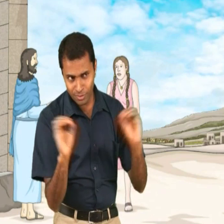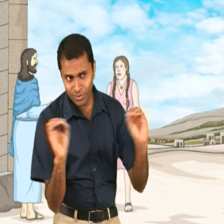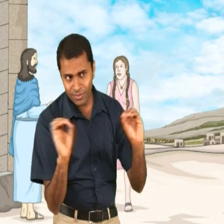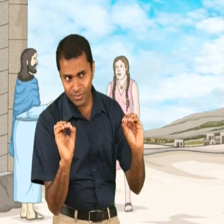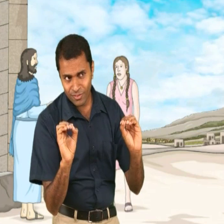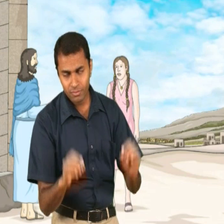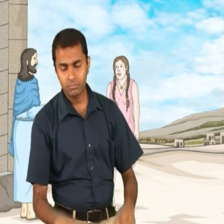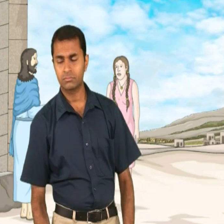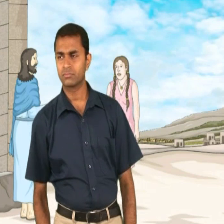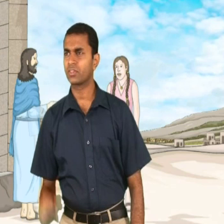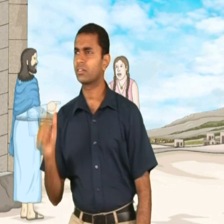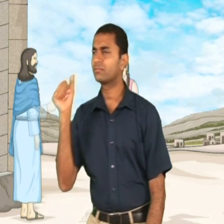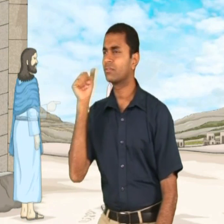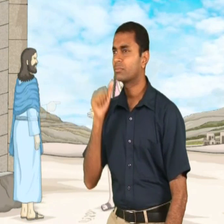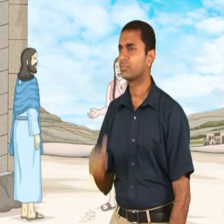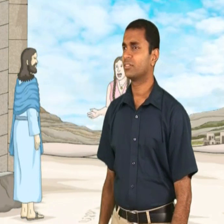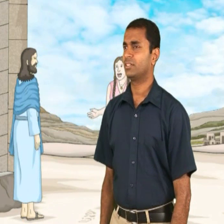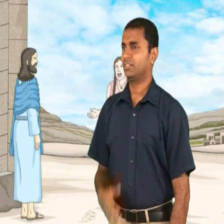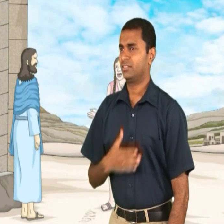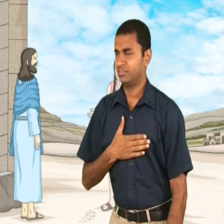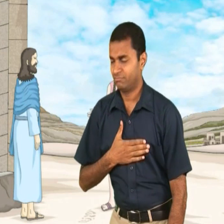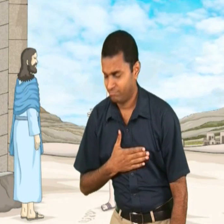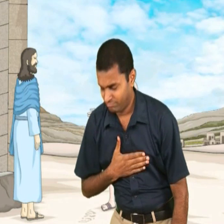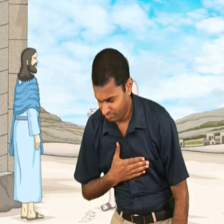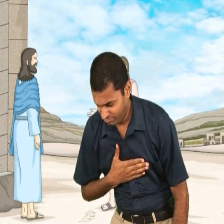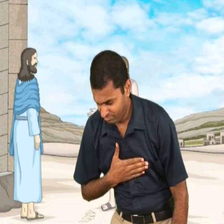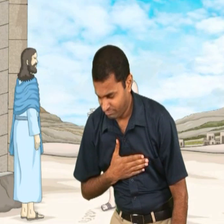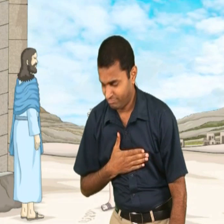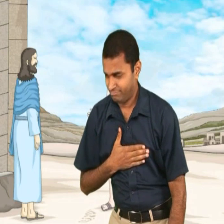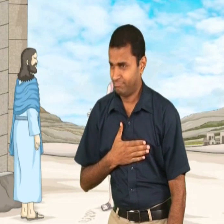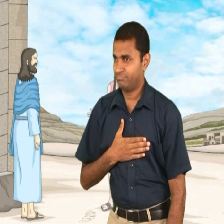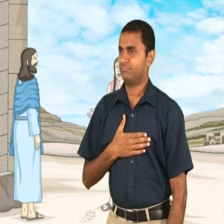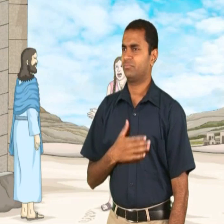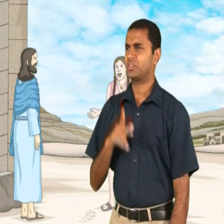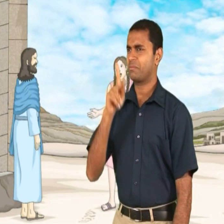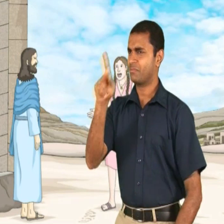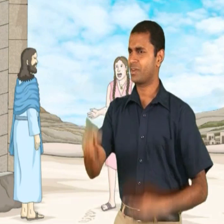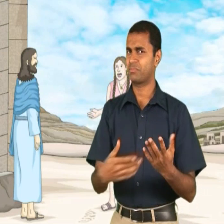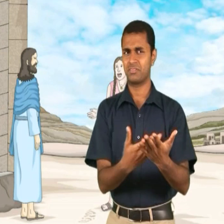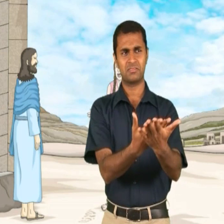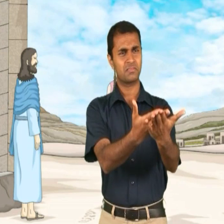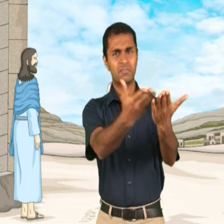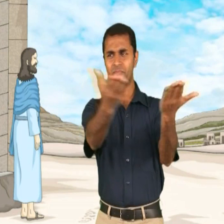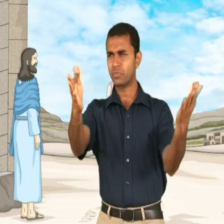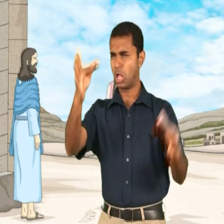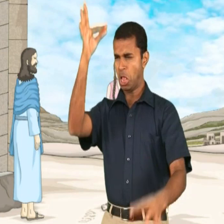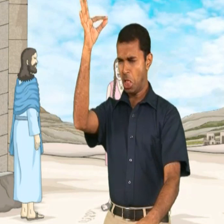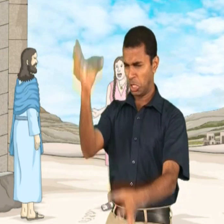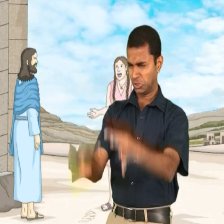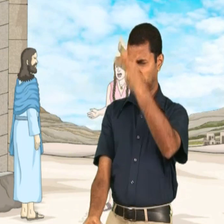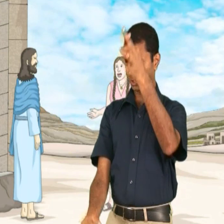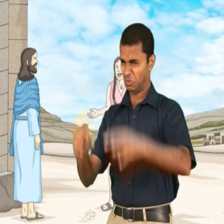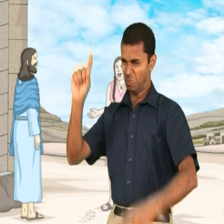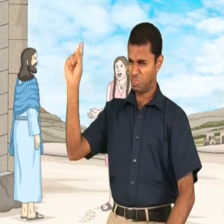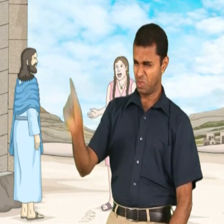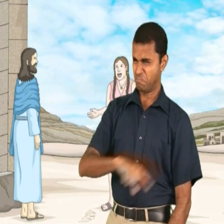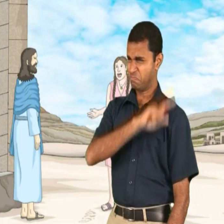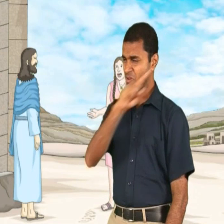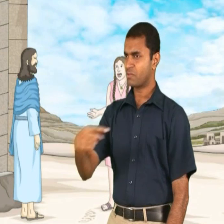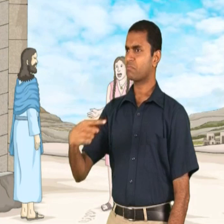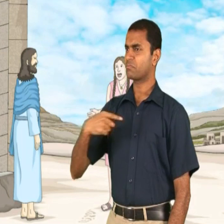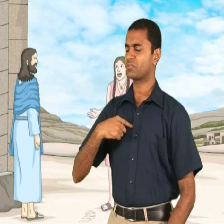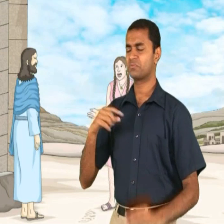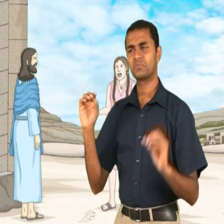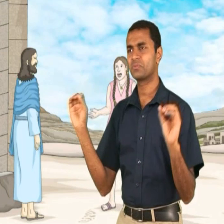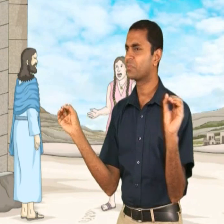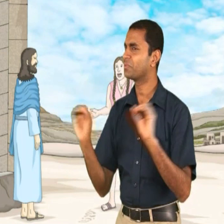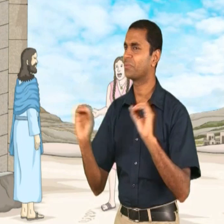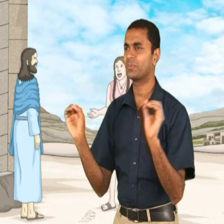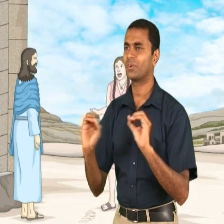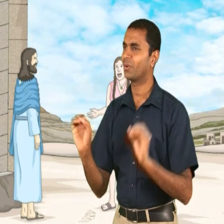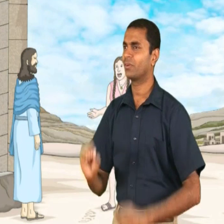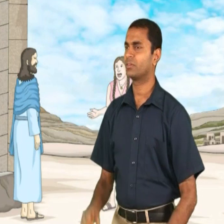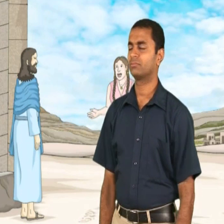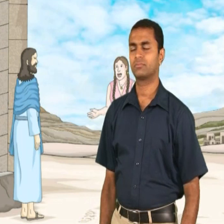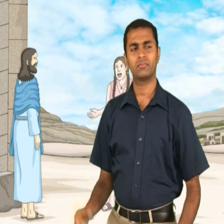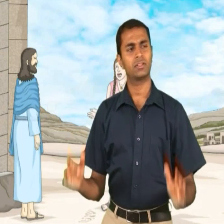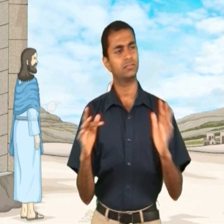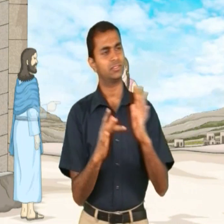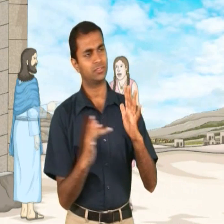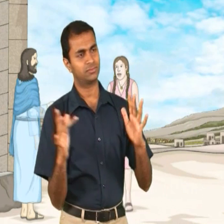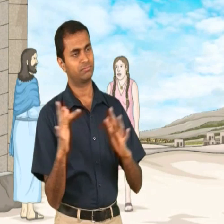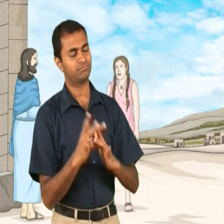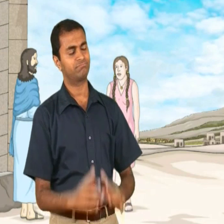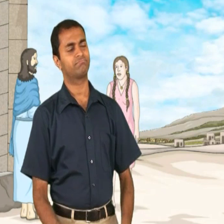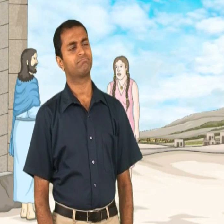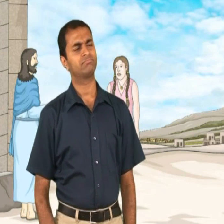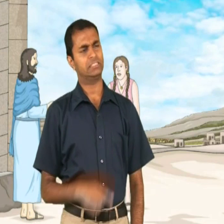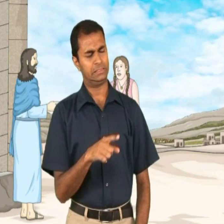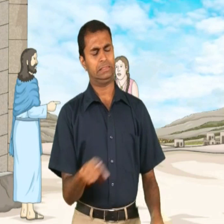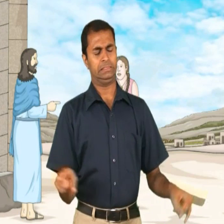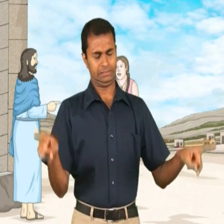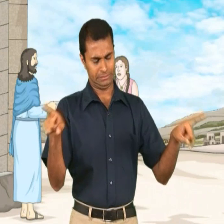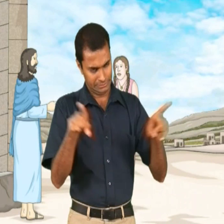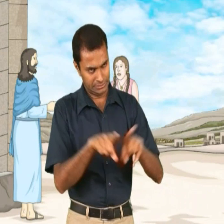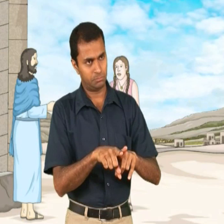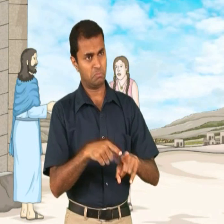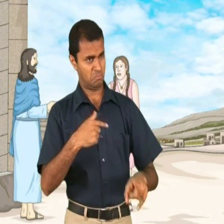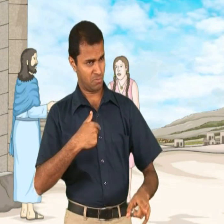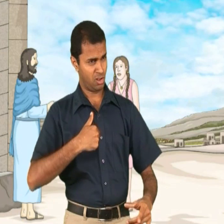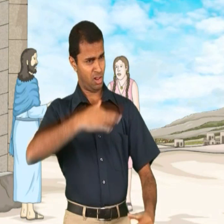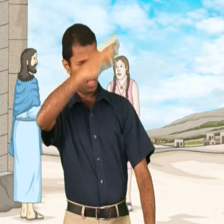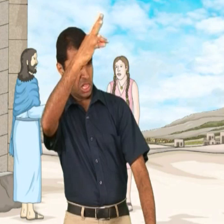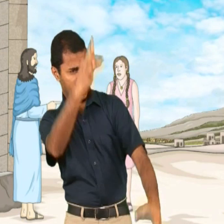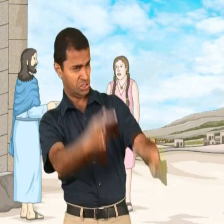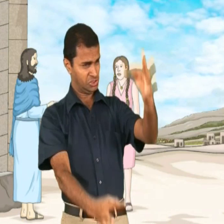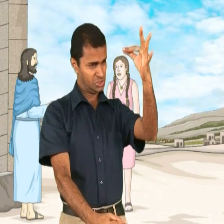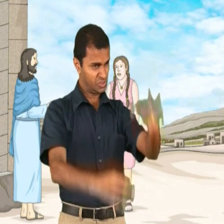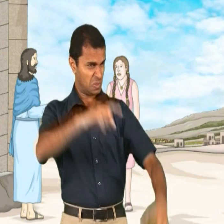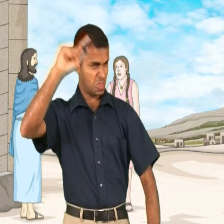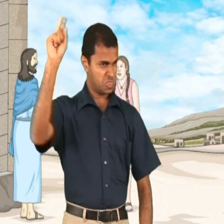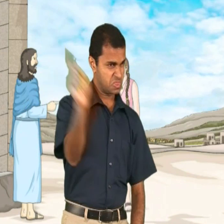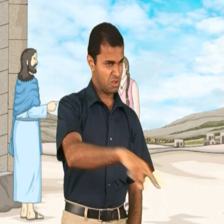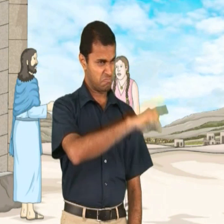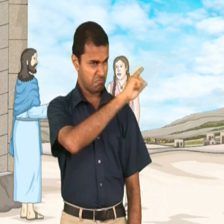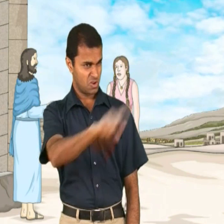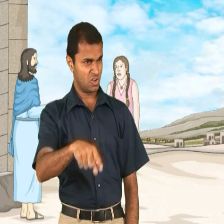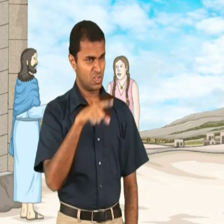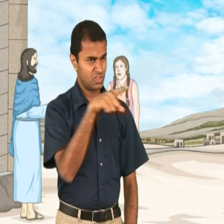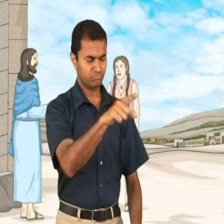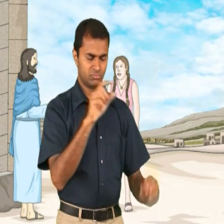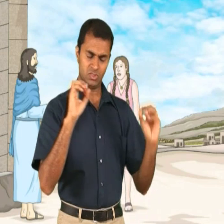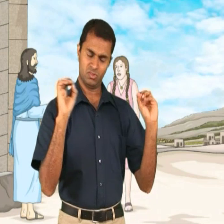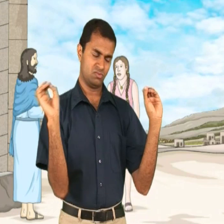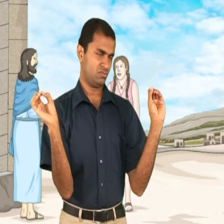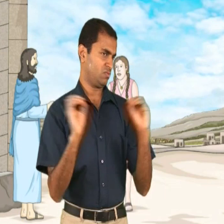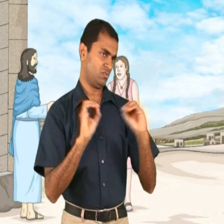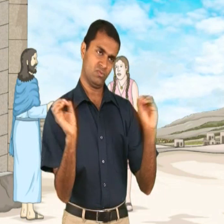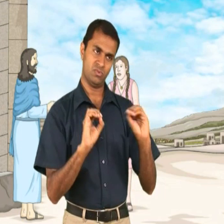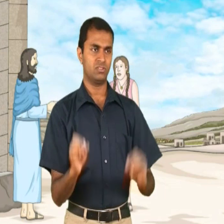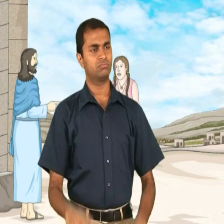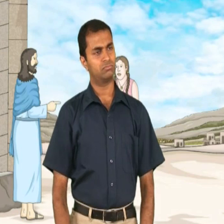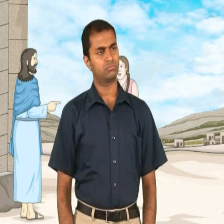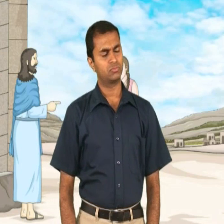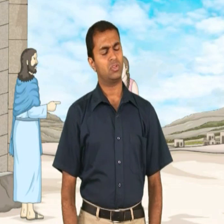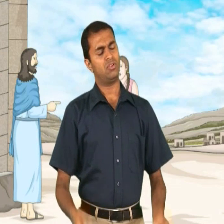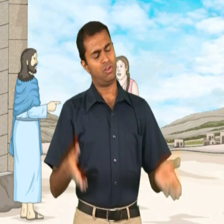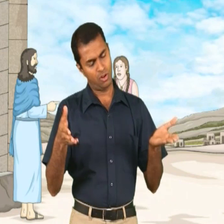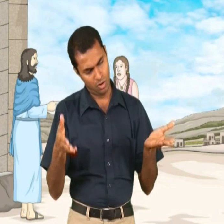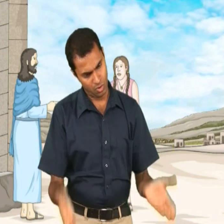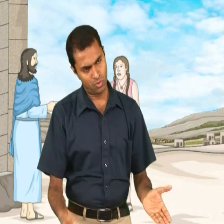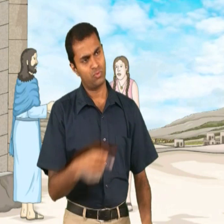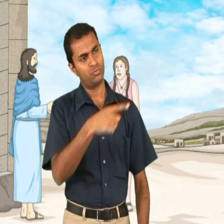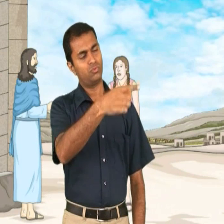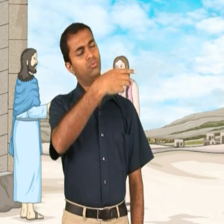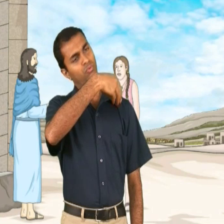Has no one condemned you?” “No one, Lord,” she answered.